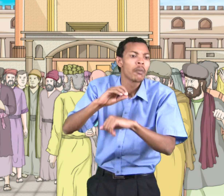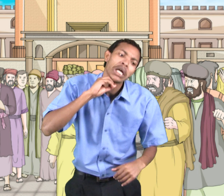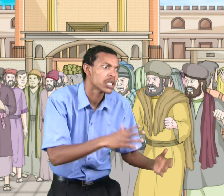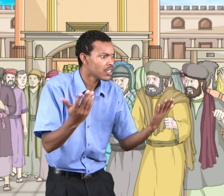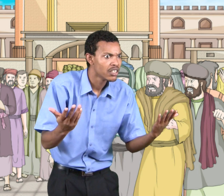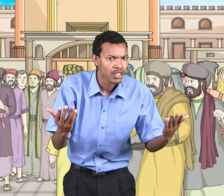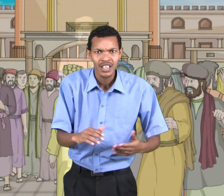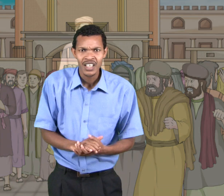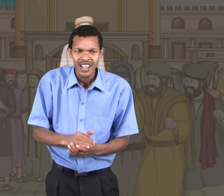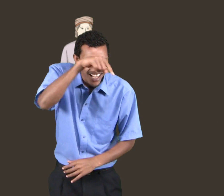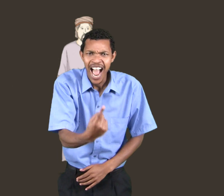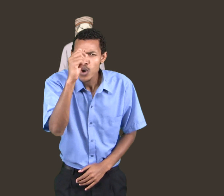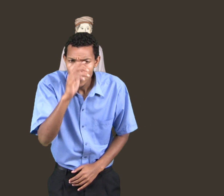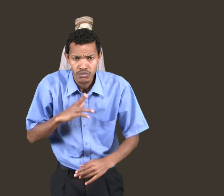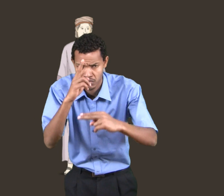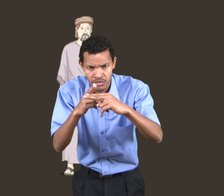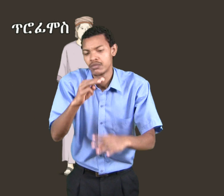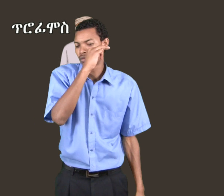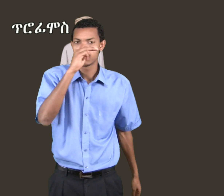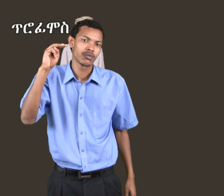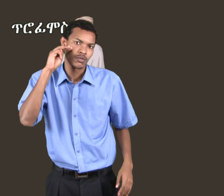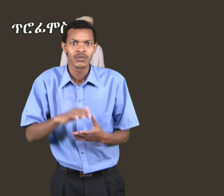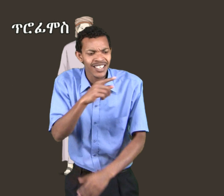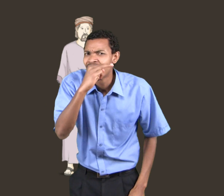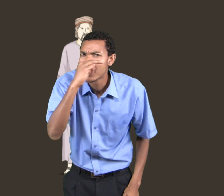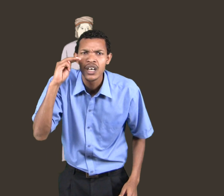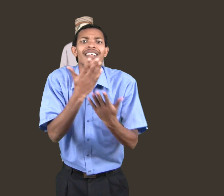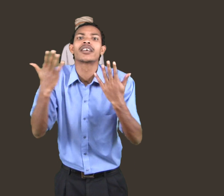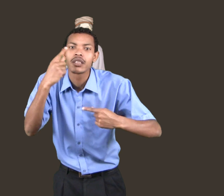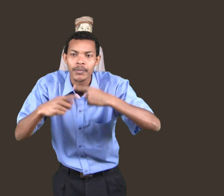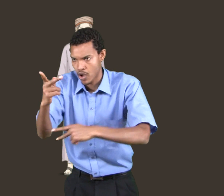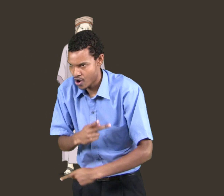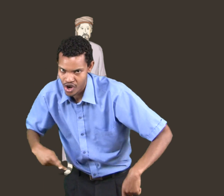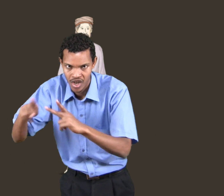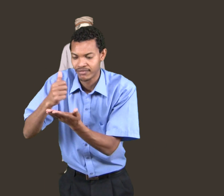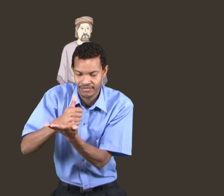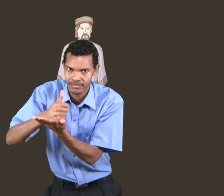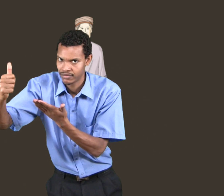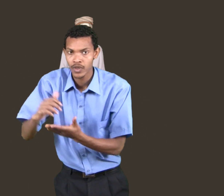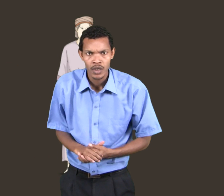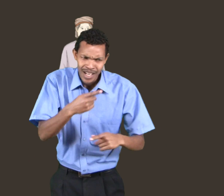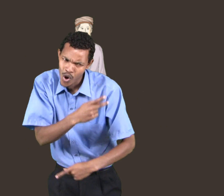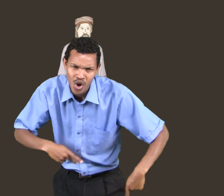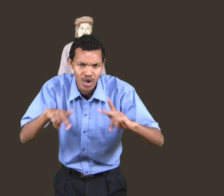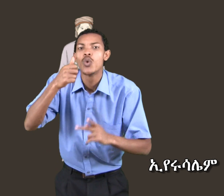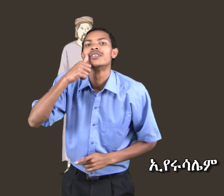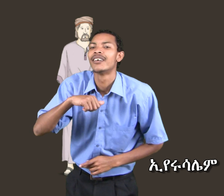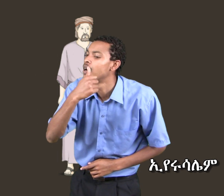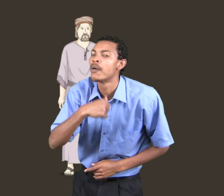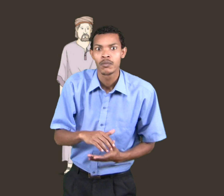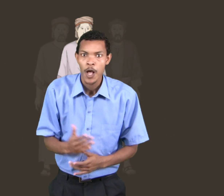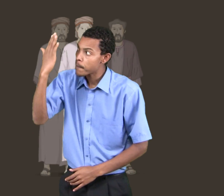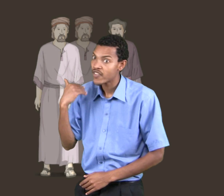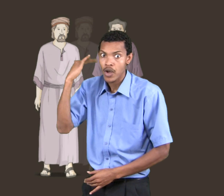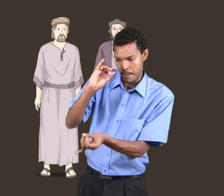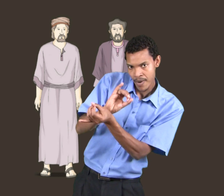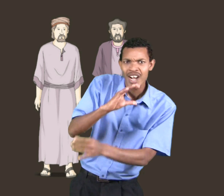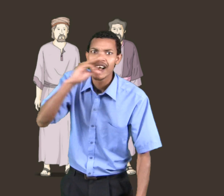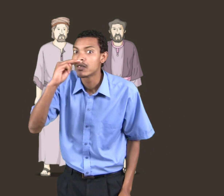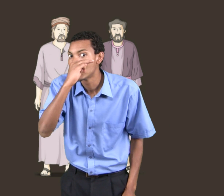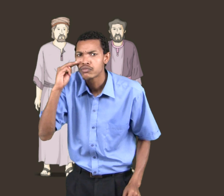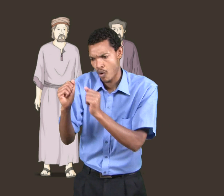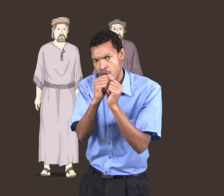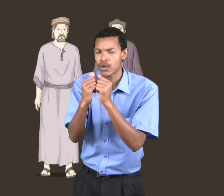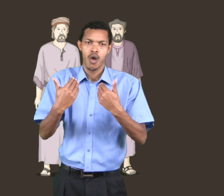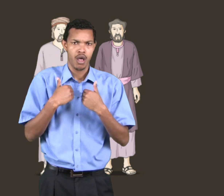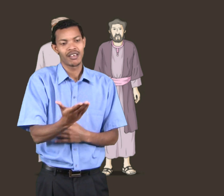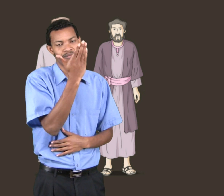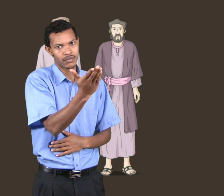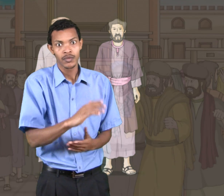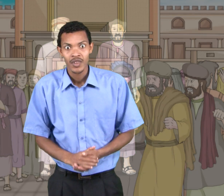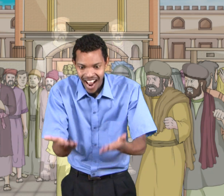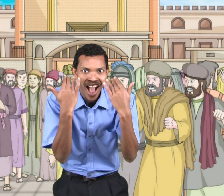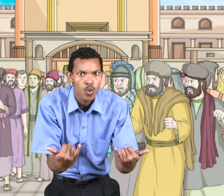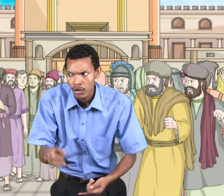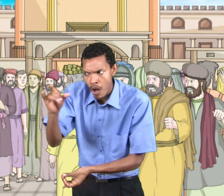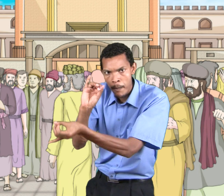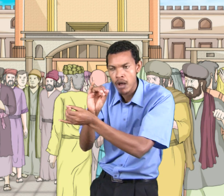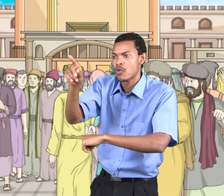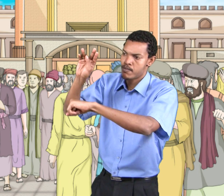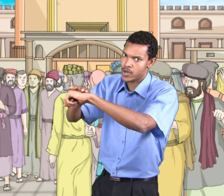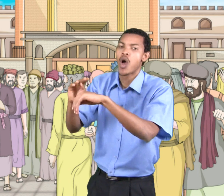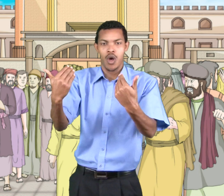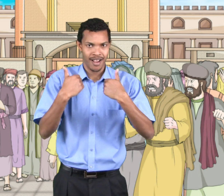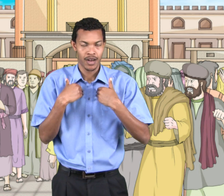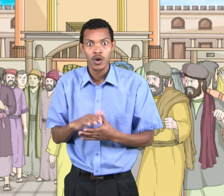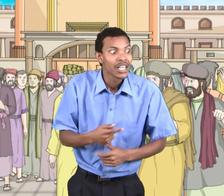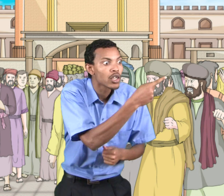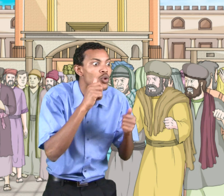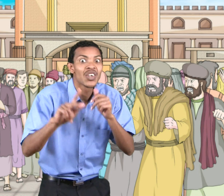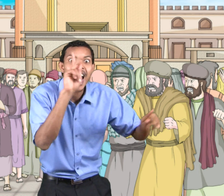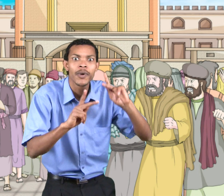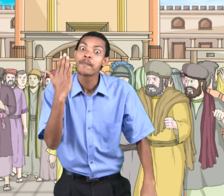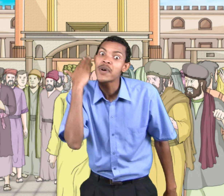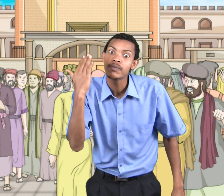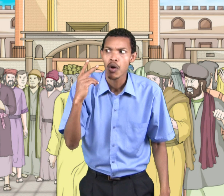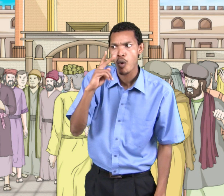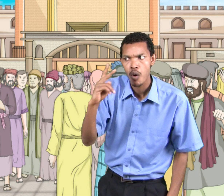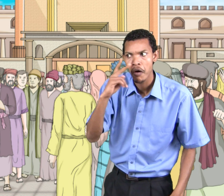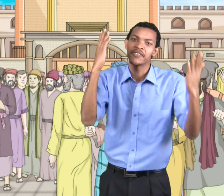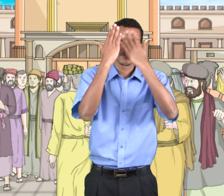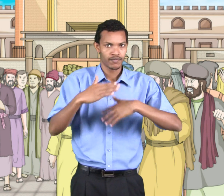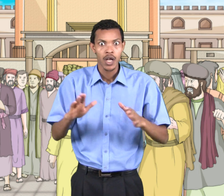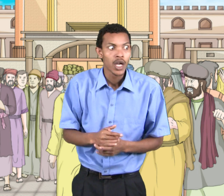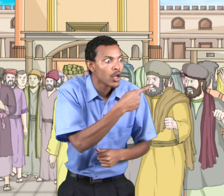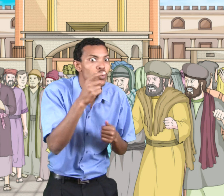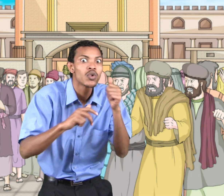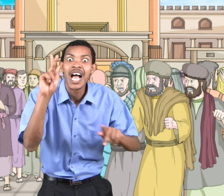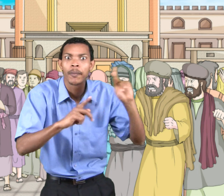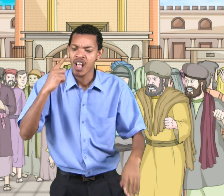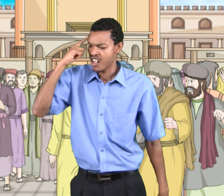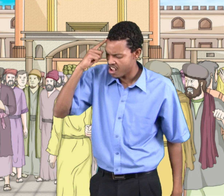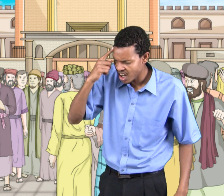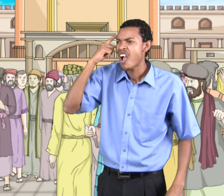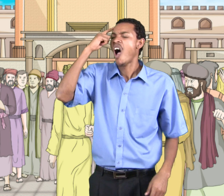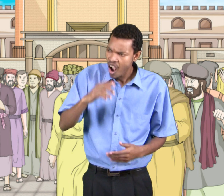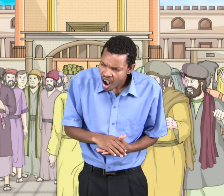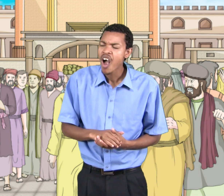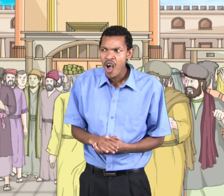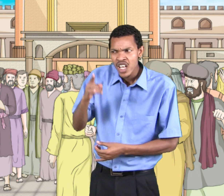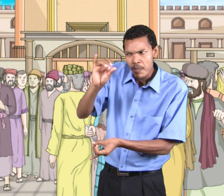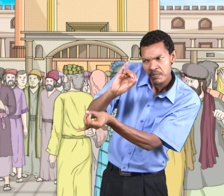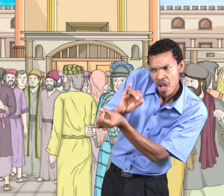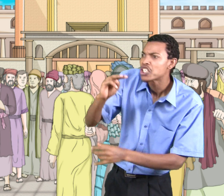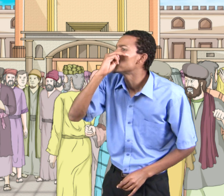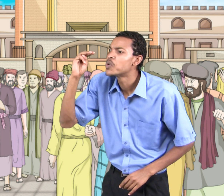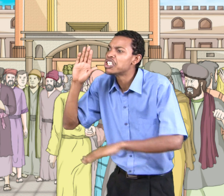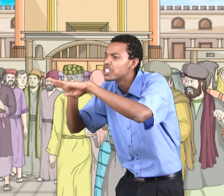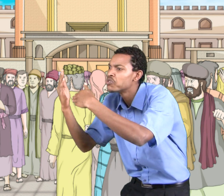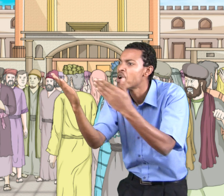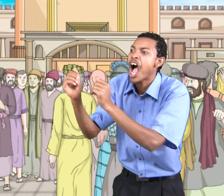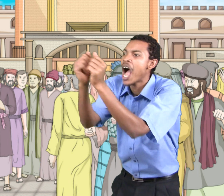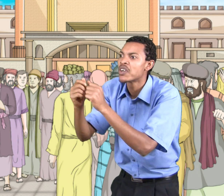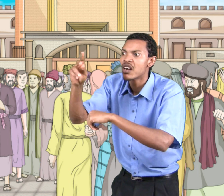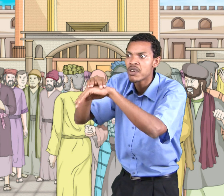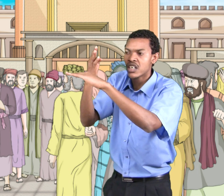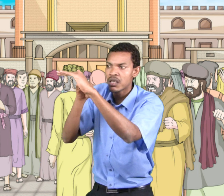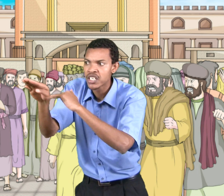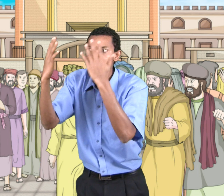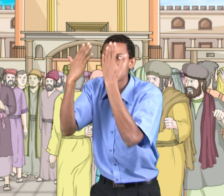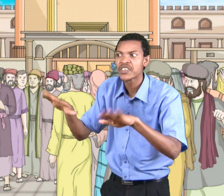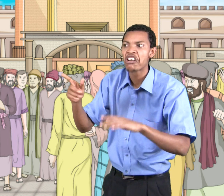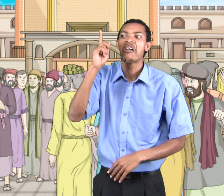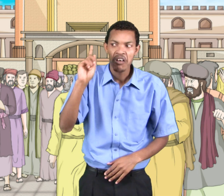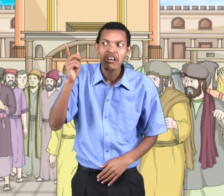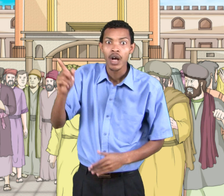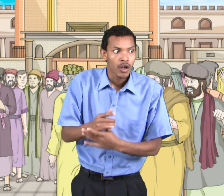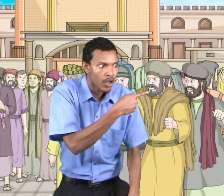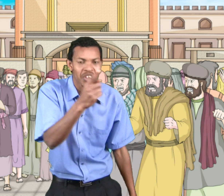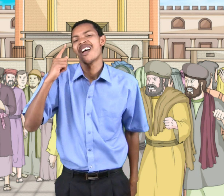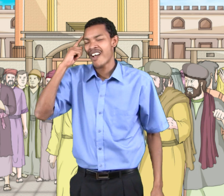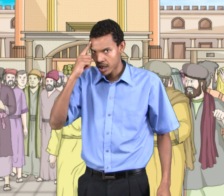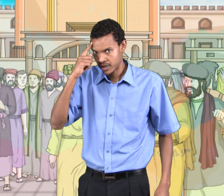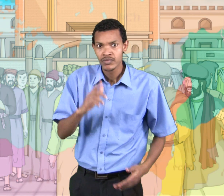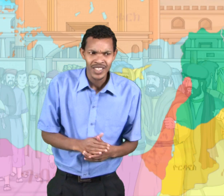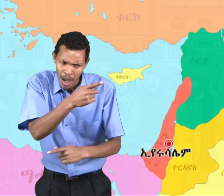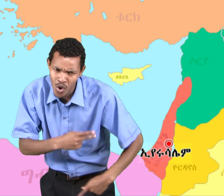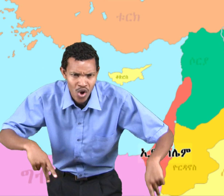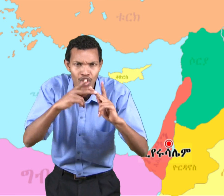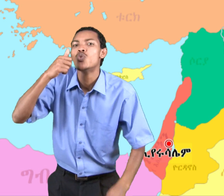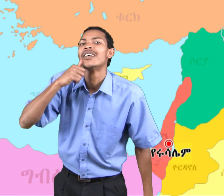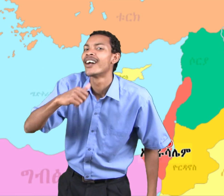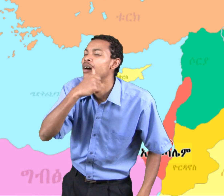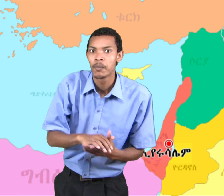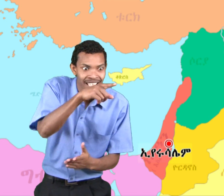For they had previously seen Trophimus the Ephesian with him in the city, and they assumed that Paul had brought him into the temple.